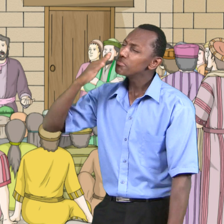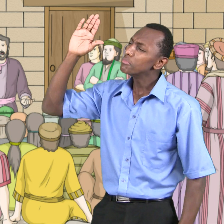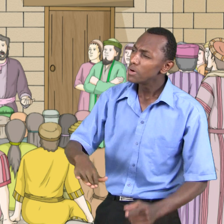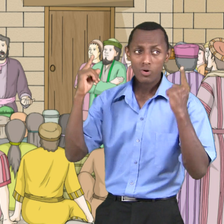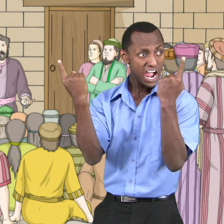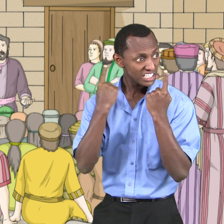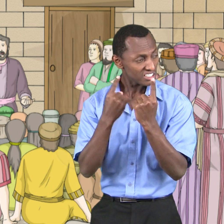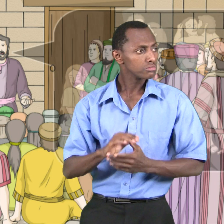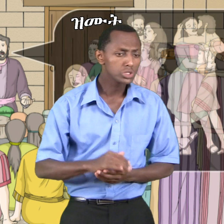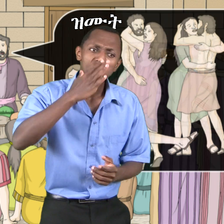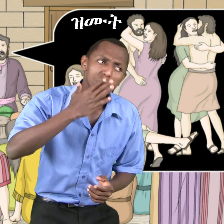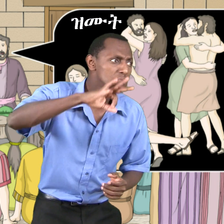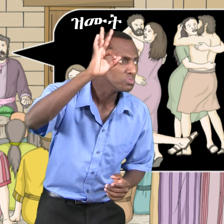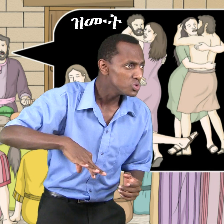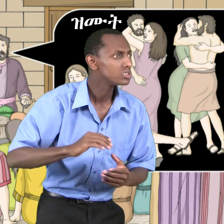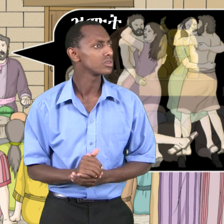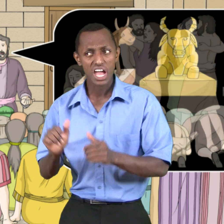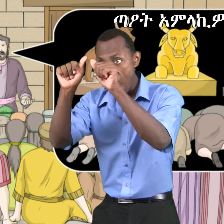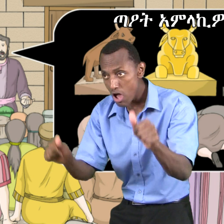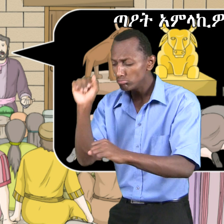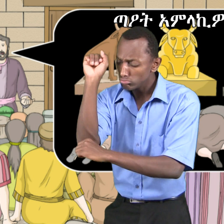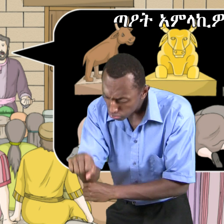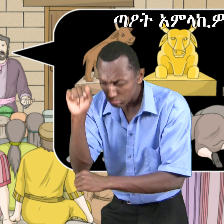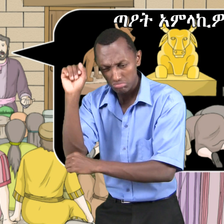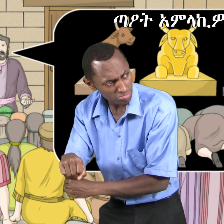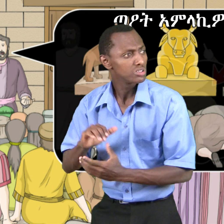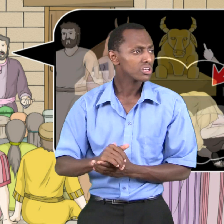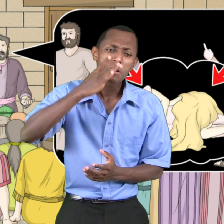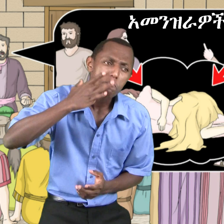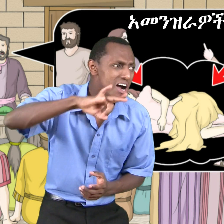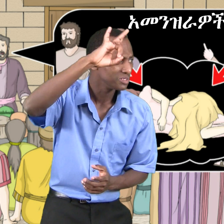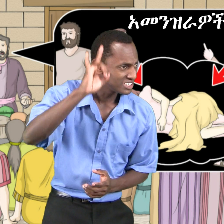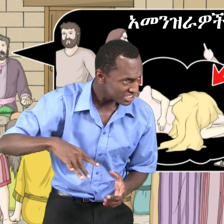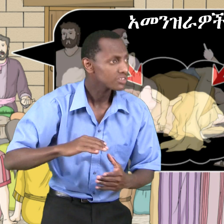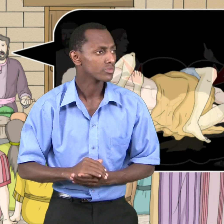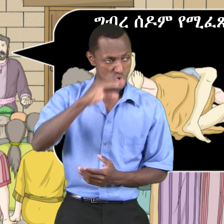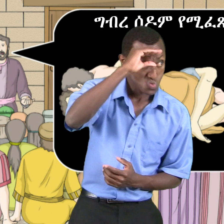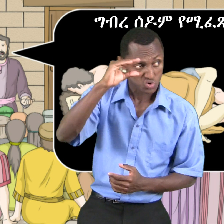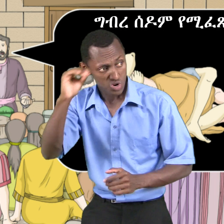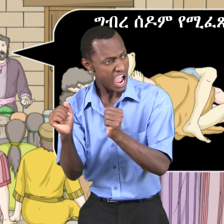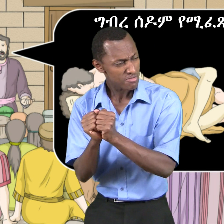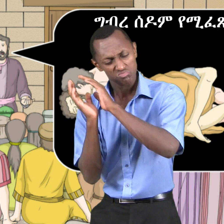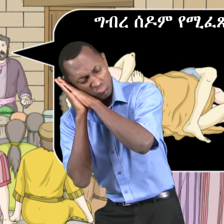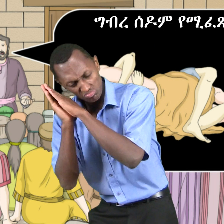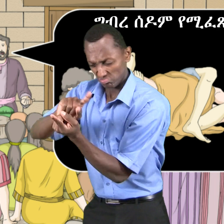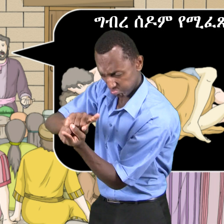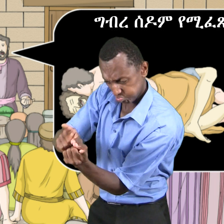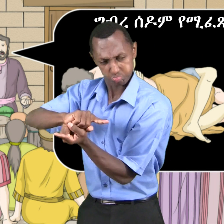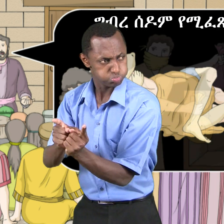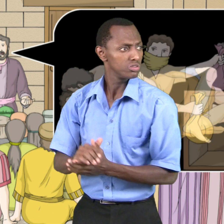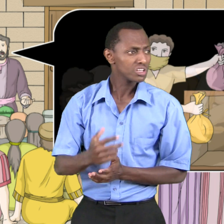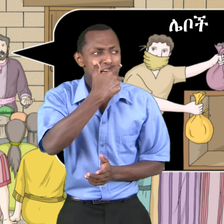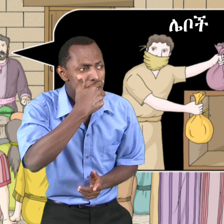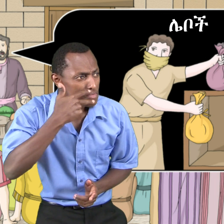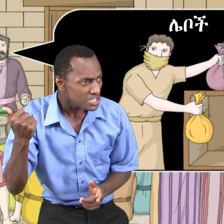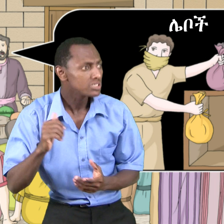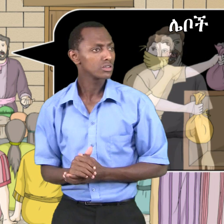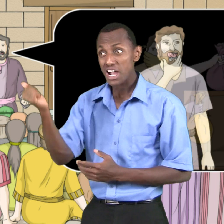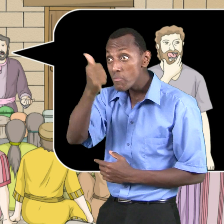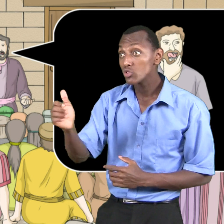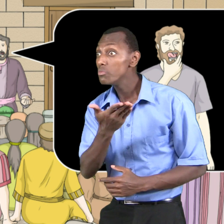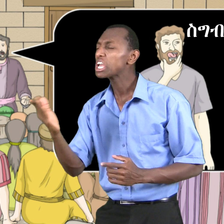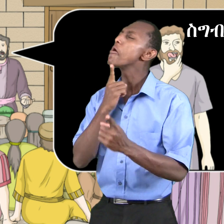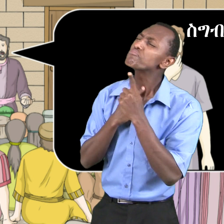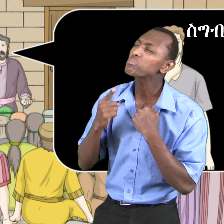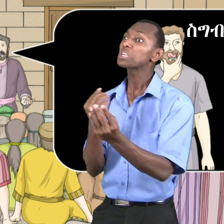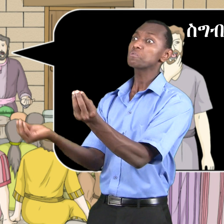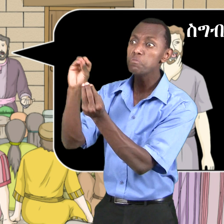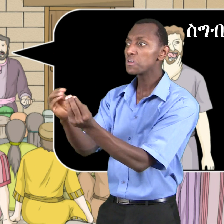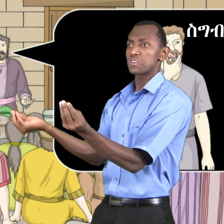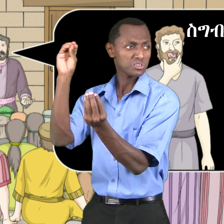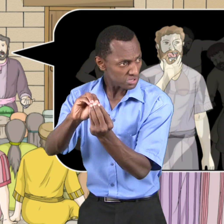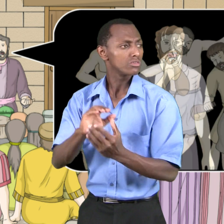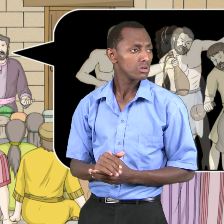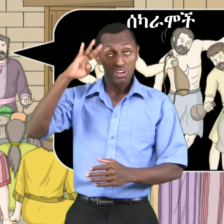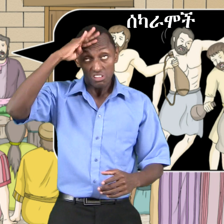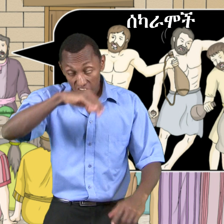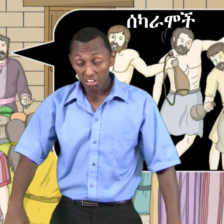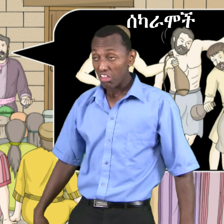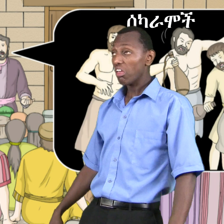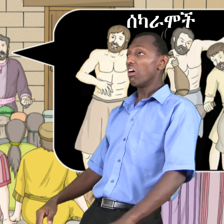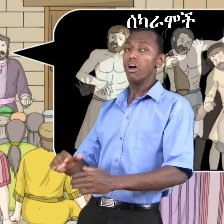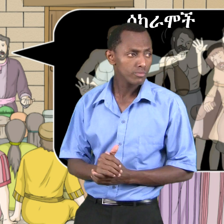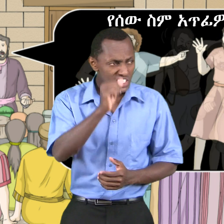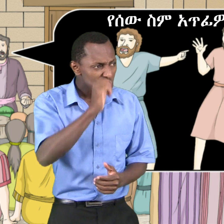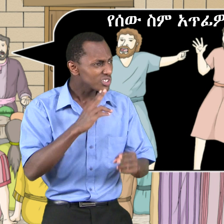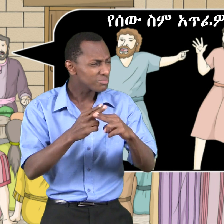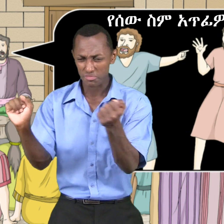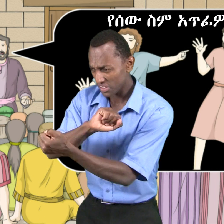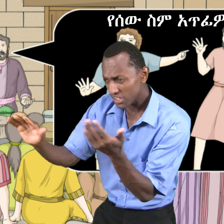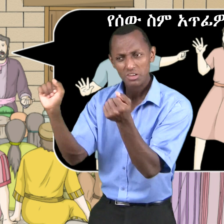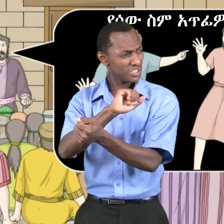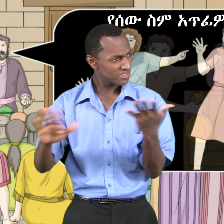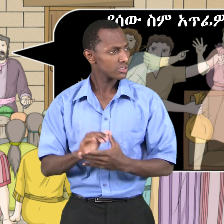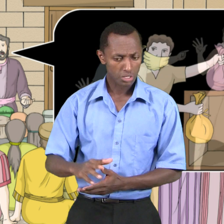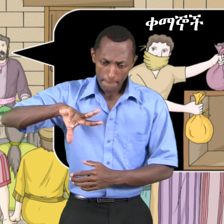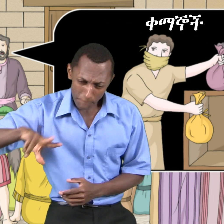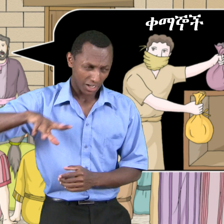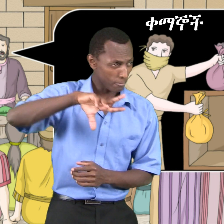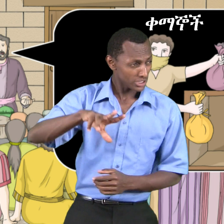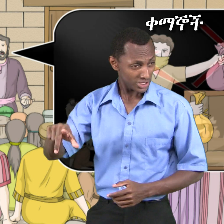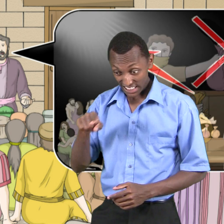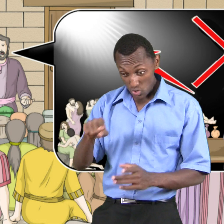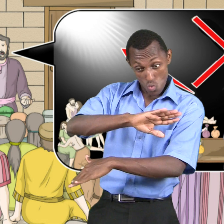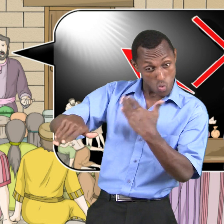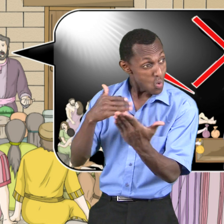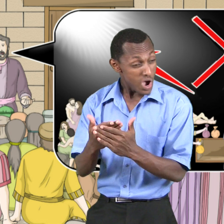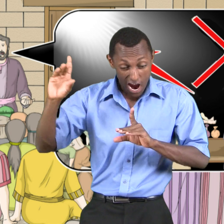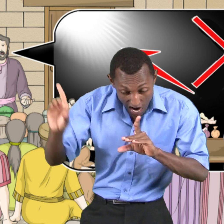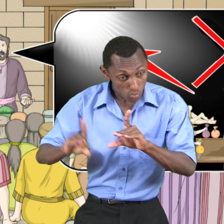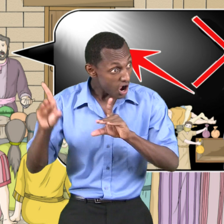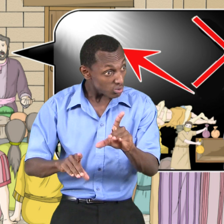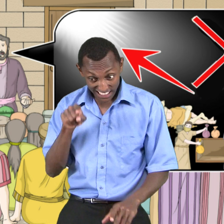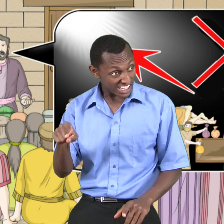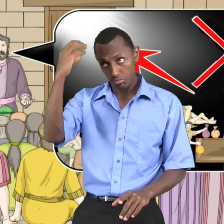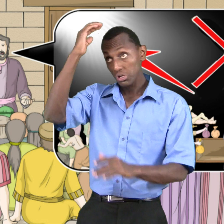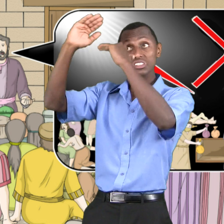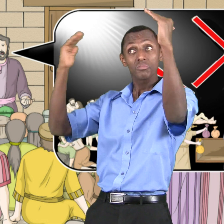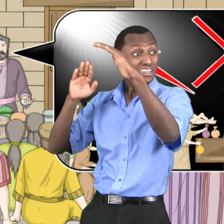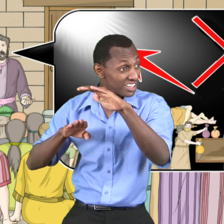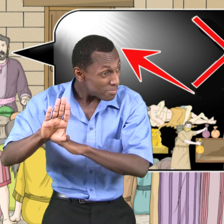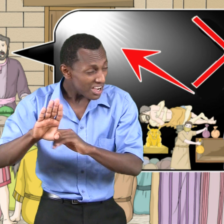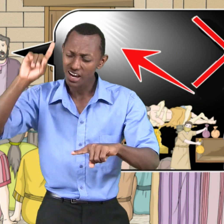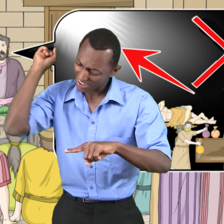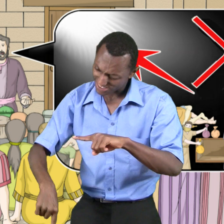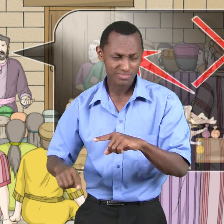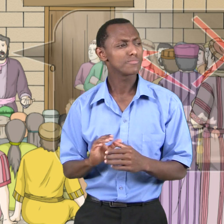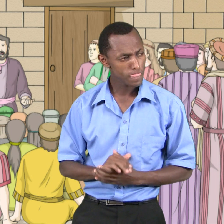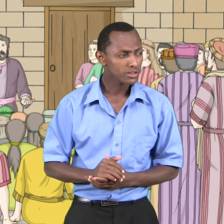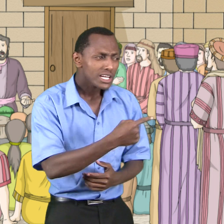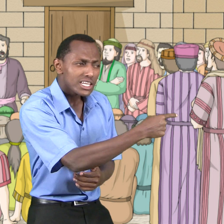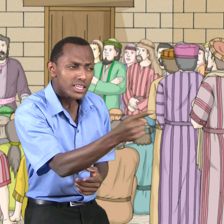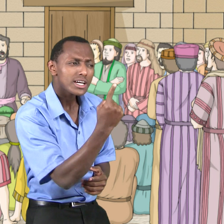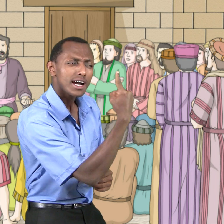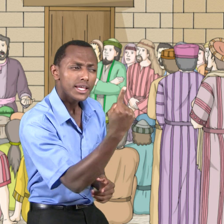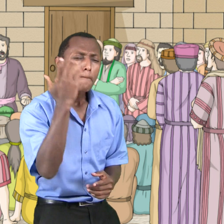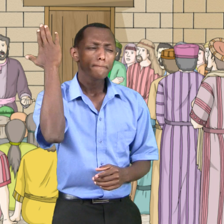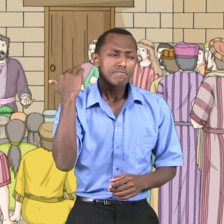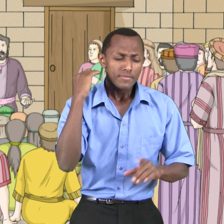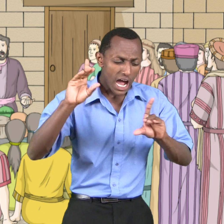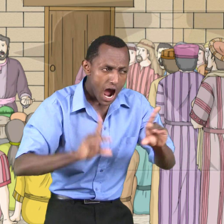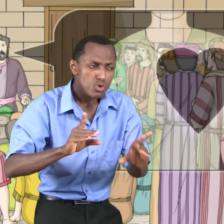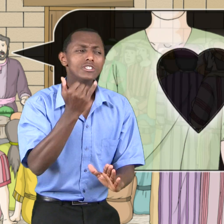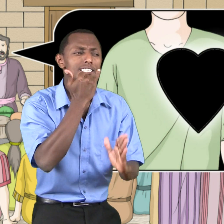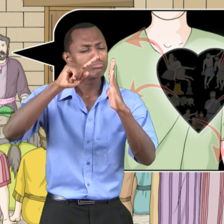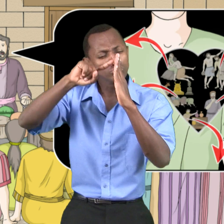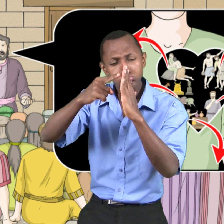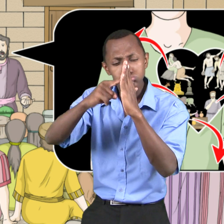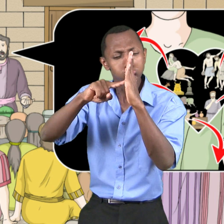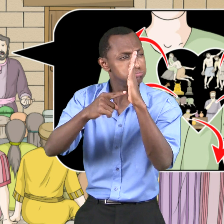Do not be deceived: Neither the sexually immoral, nor idolaters, nor adulterers, nor men who submit to or perform homosexual acts, nor thieves, nor the greedy, nor drunkards, nor verbal abusers, nor swindlers, will inherit the kingdom of God.